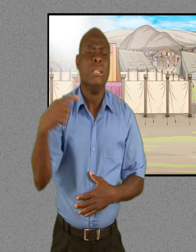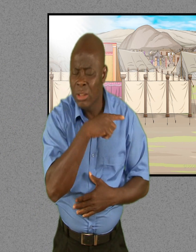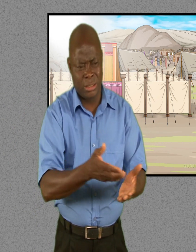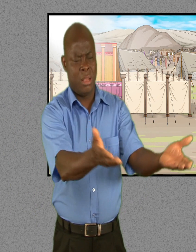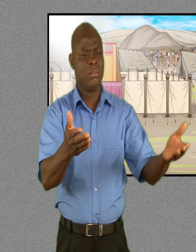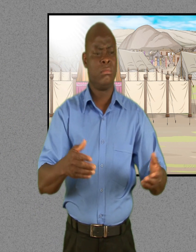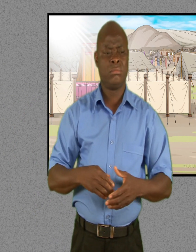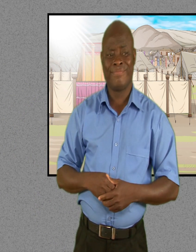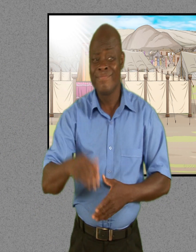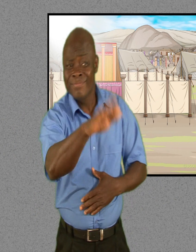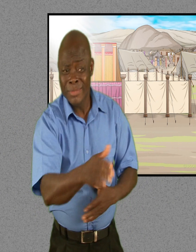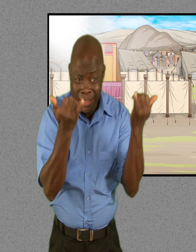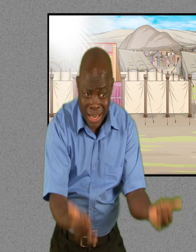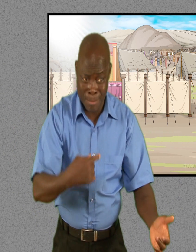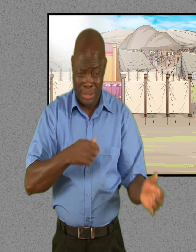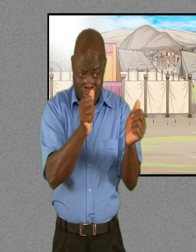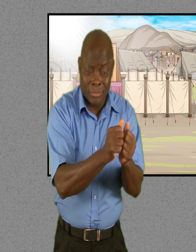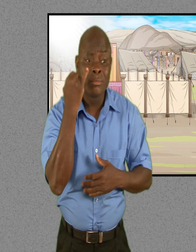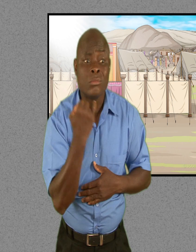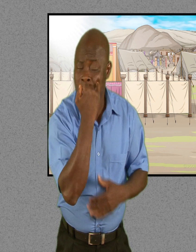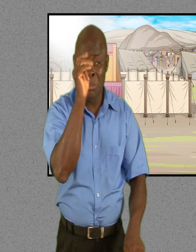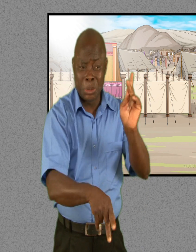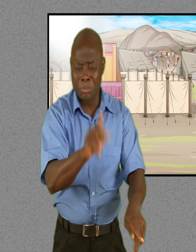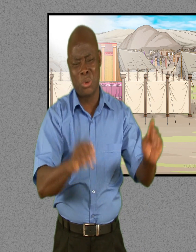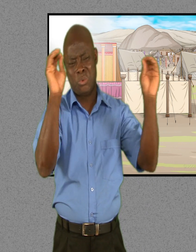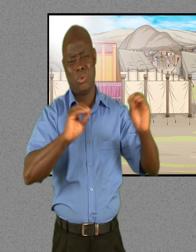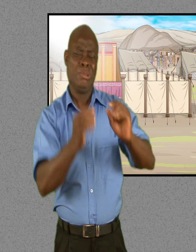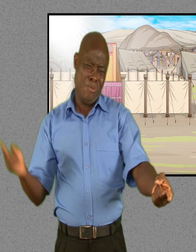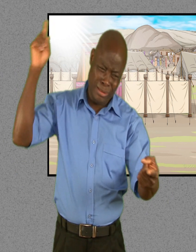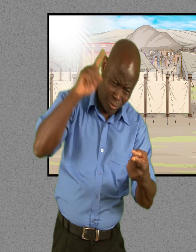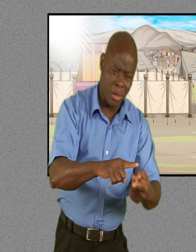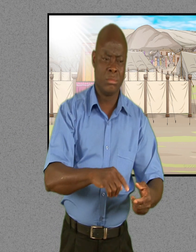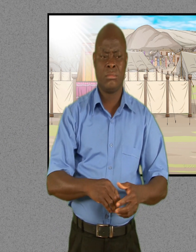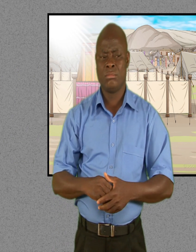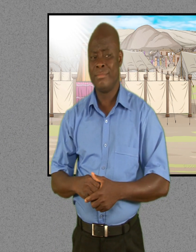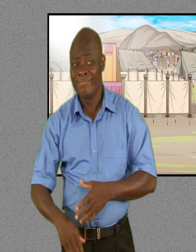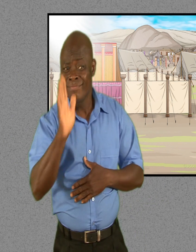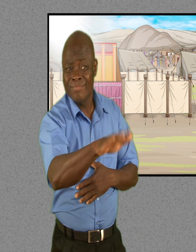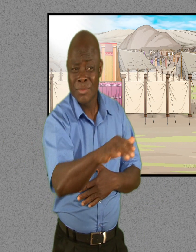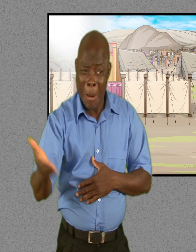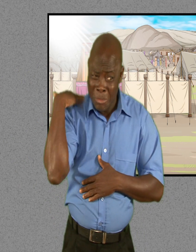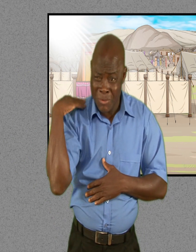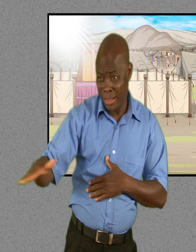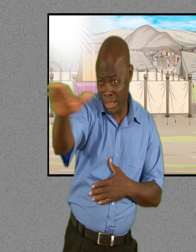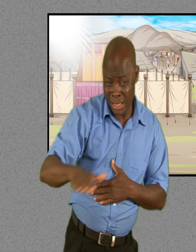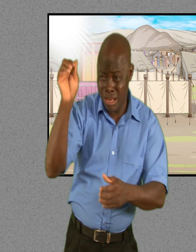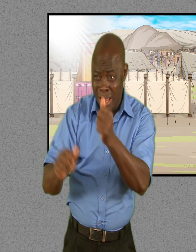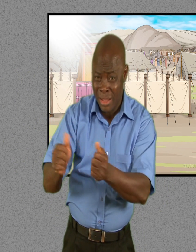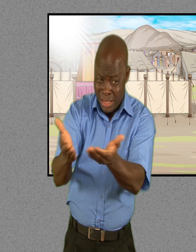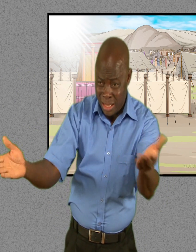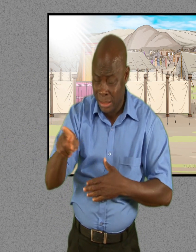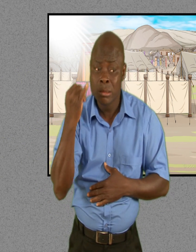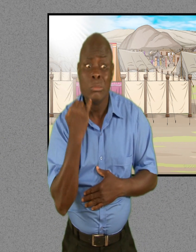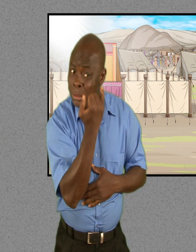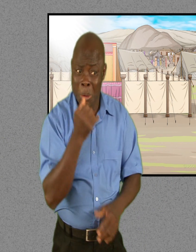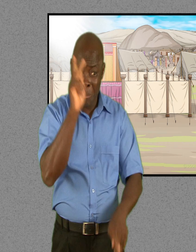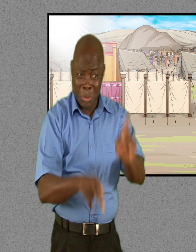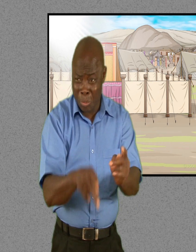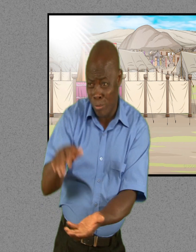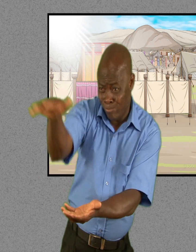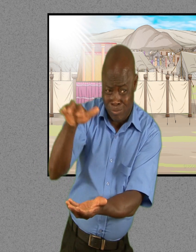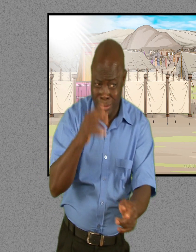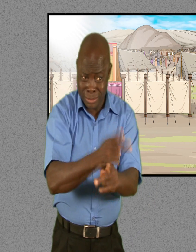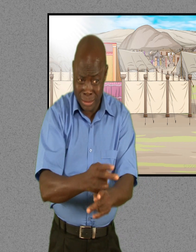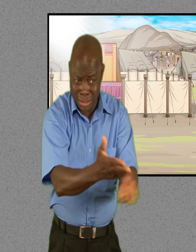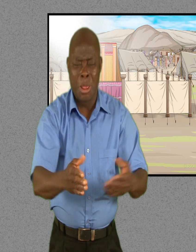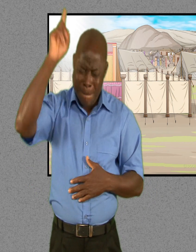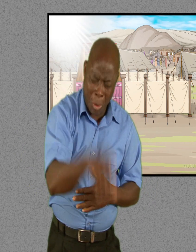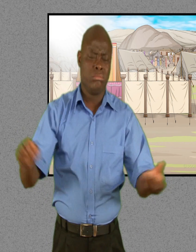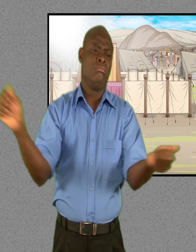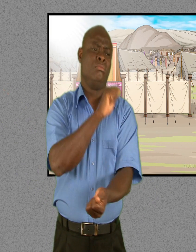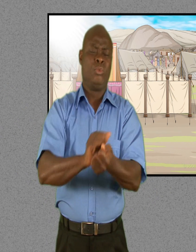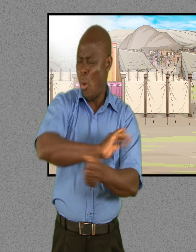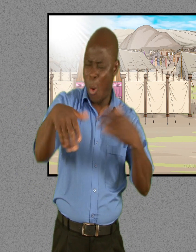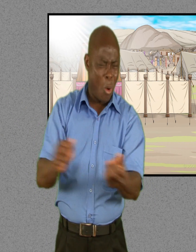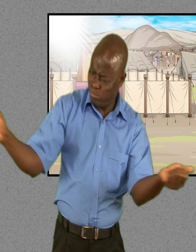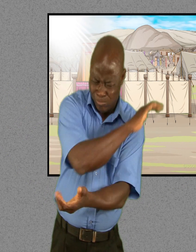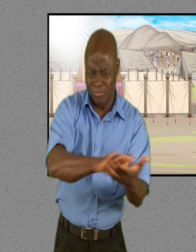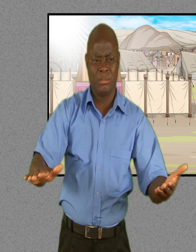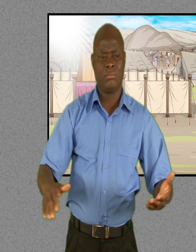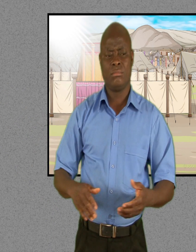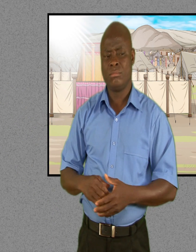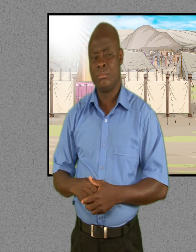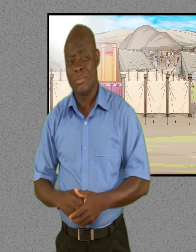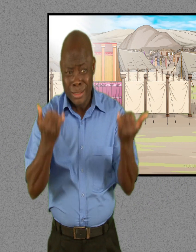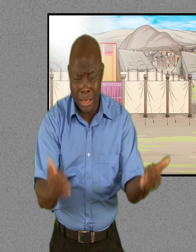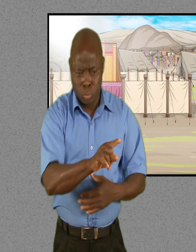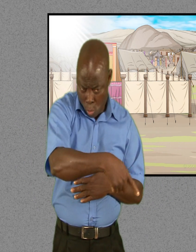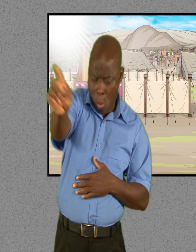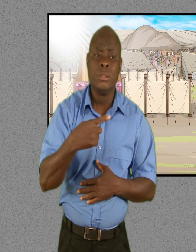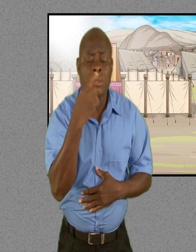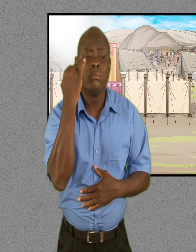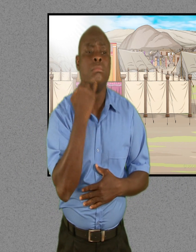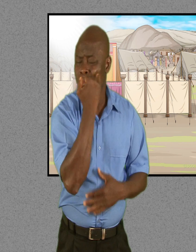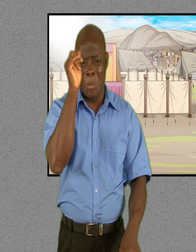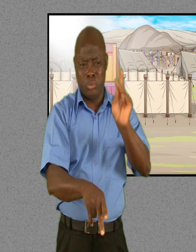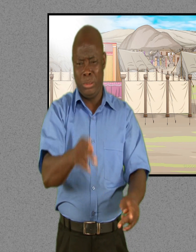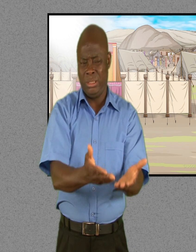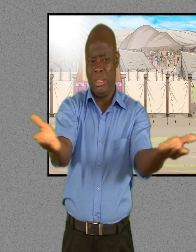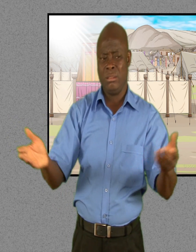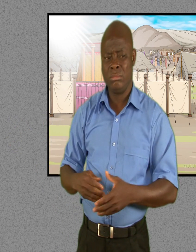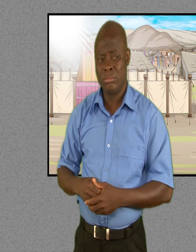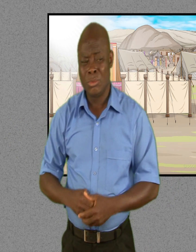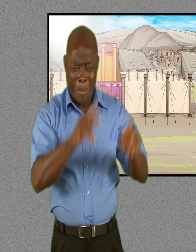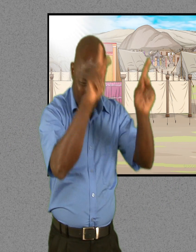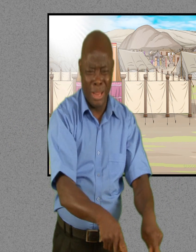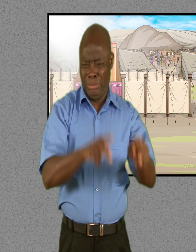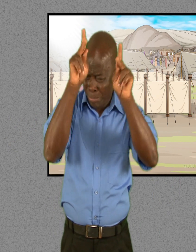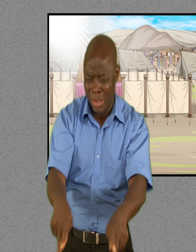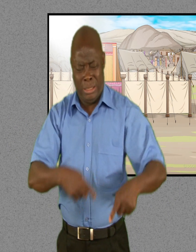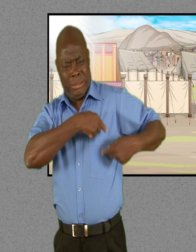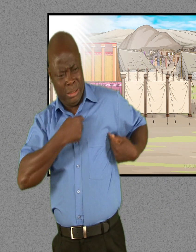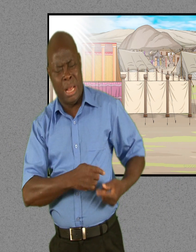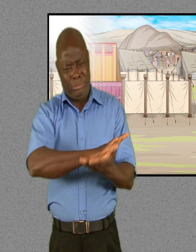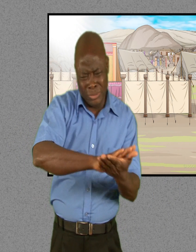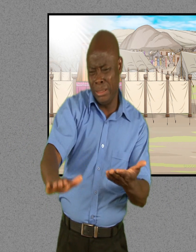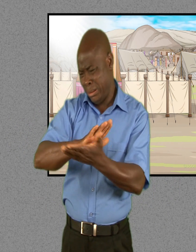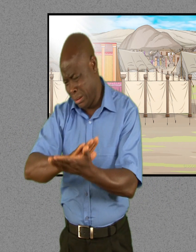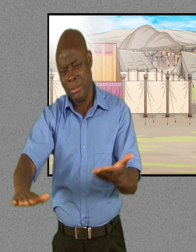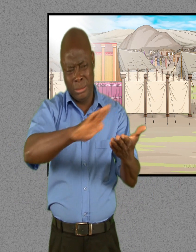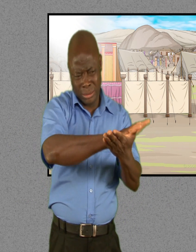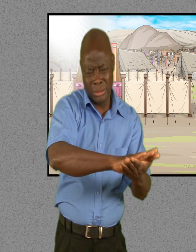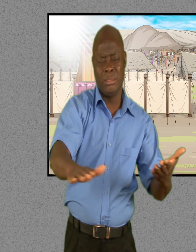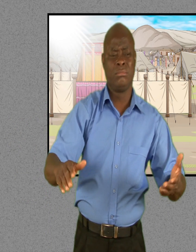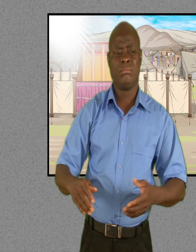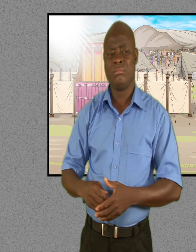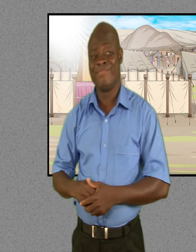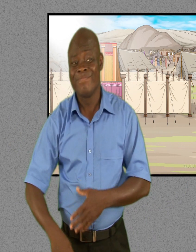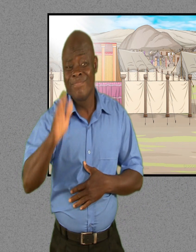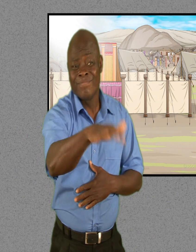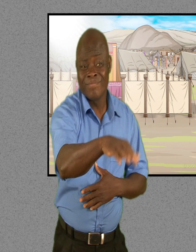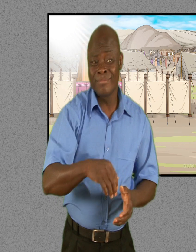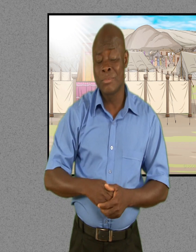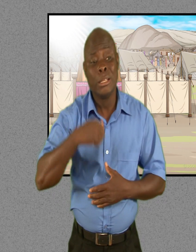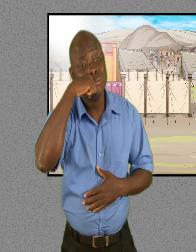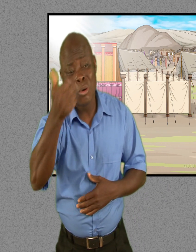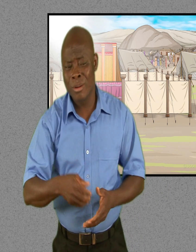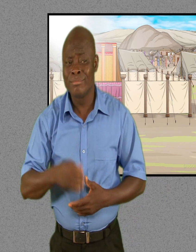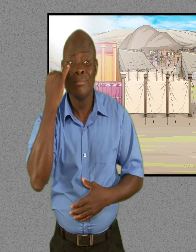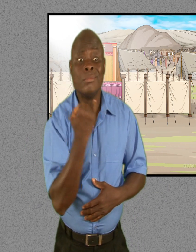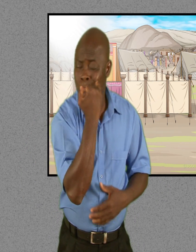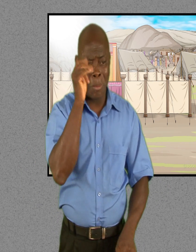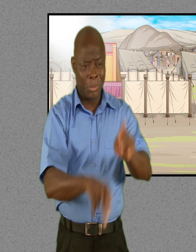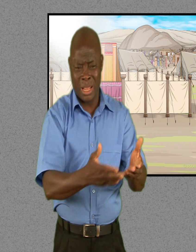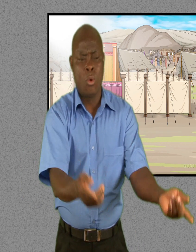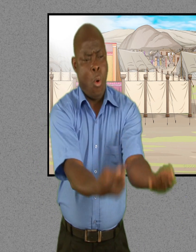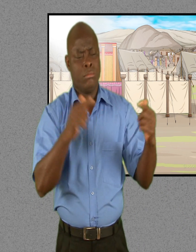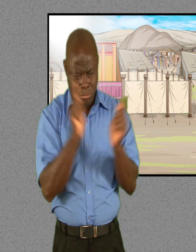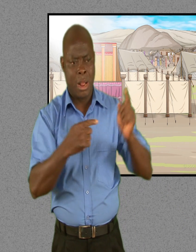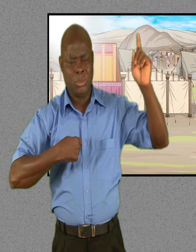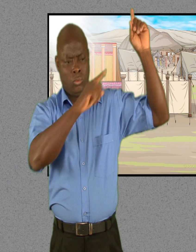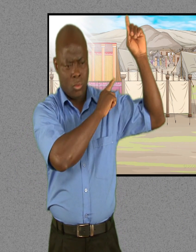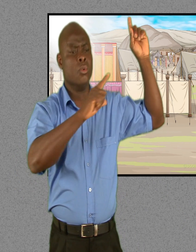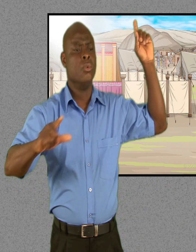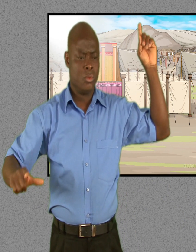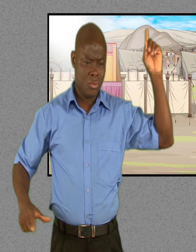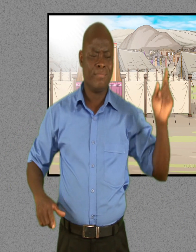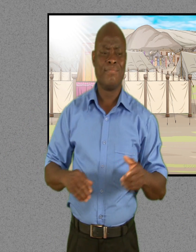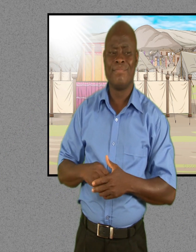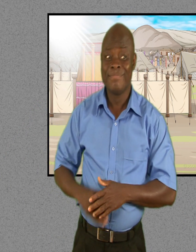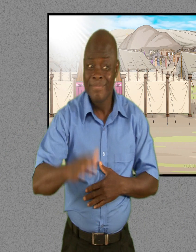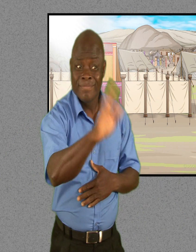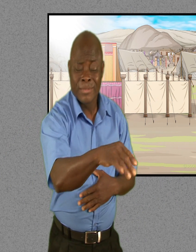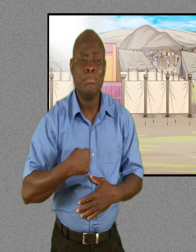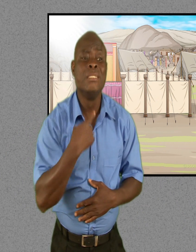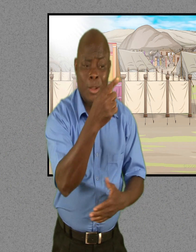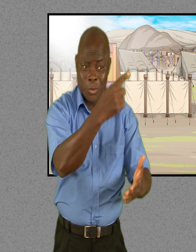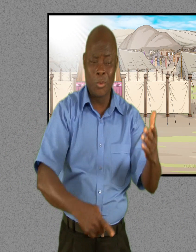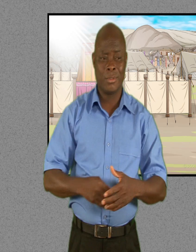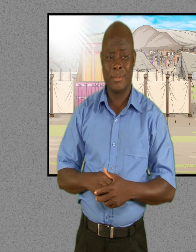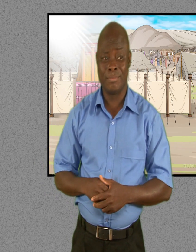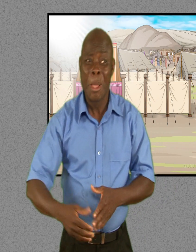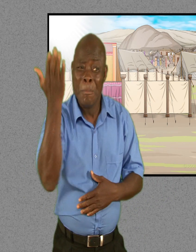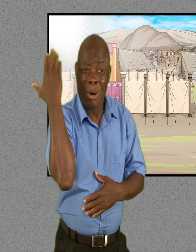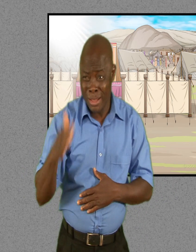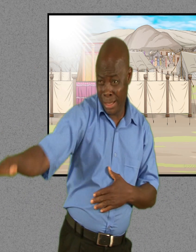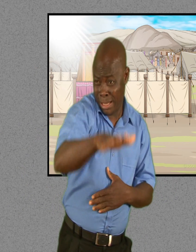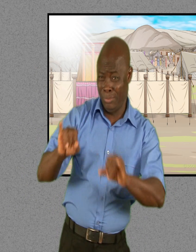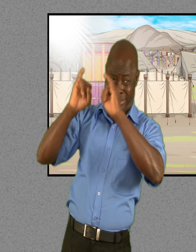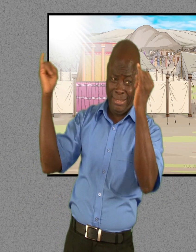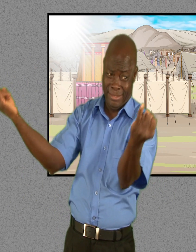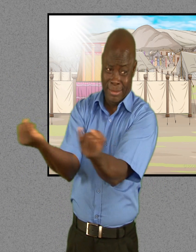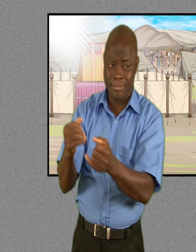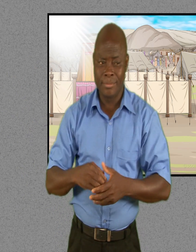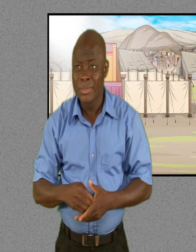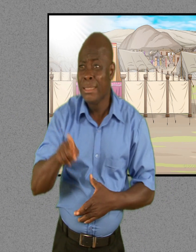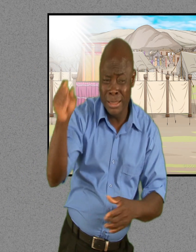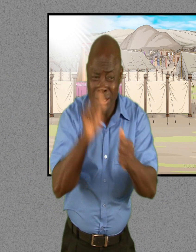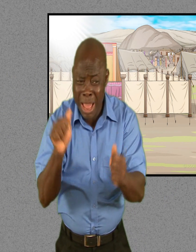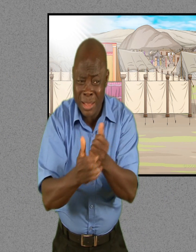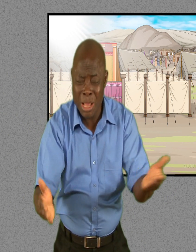They will turn their backs and run from their enemies, because they themselves have been set apart for destruction. I will no longer be with you unless you remove from among you whatever is devoted to destruction.